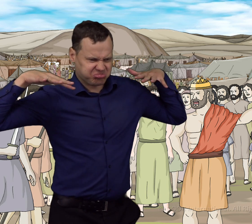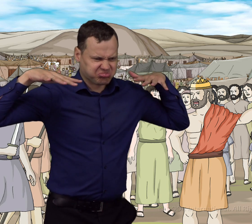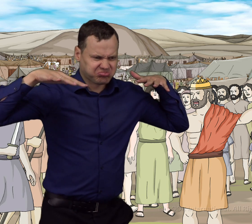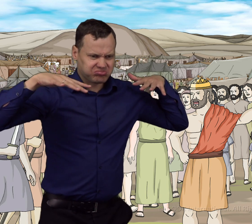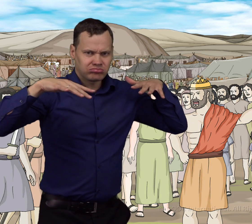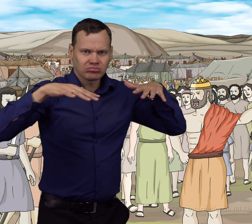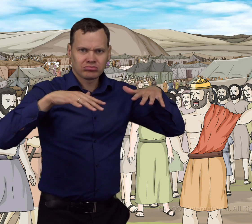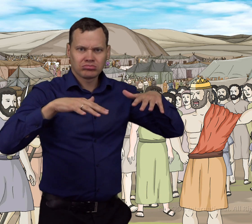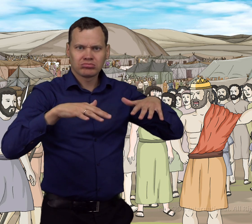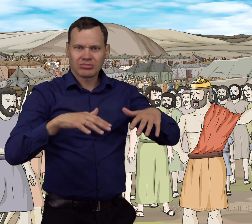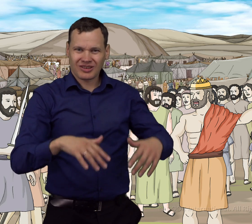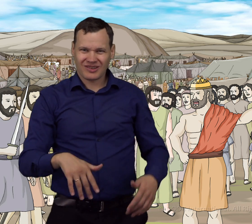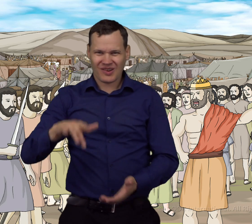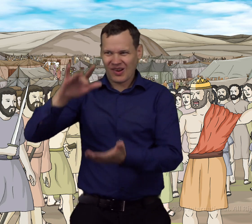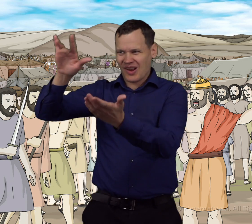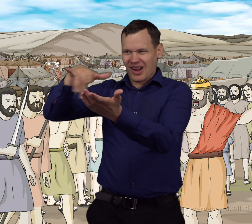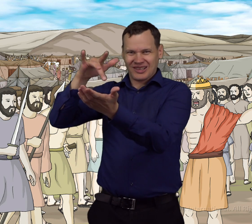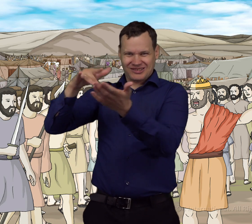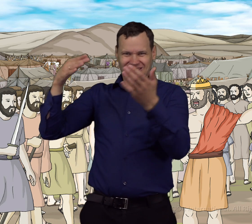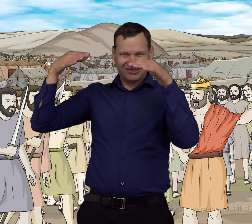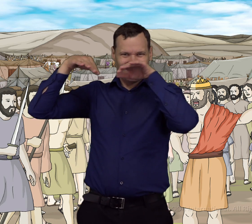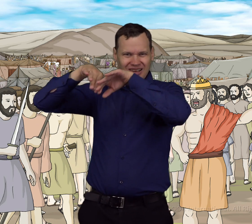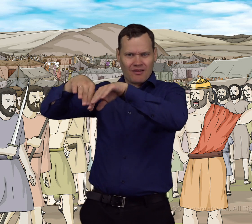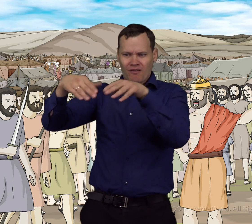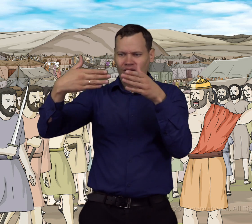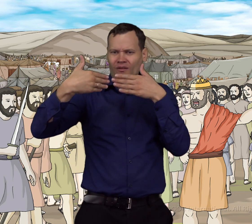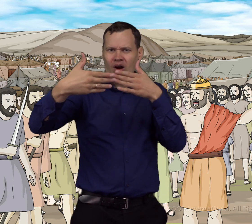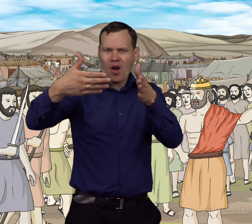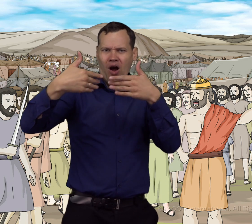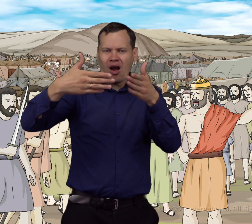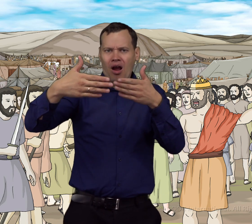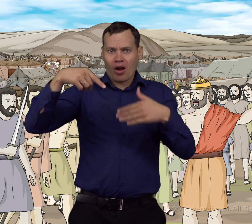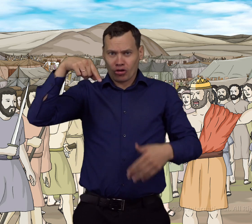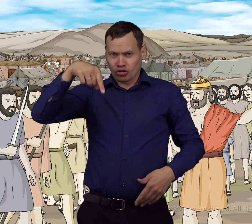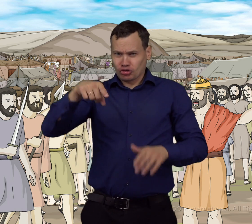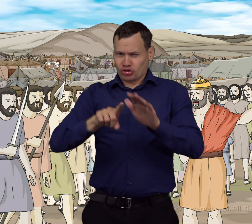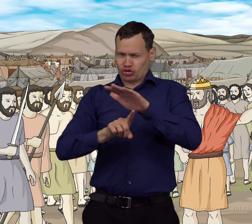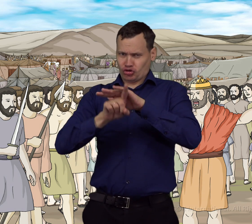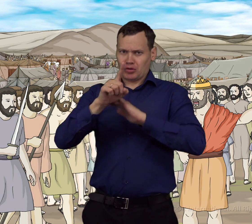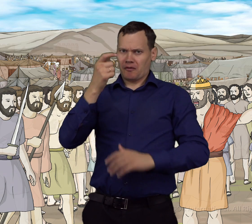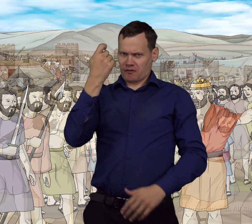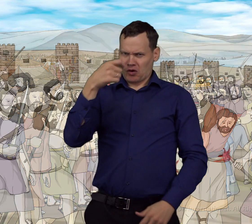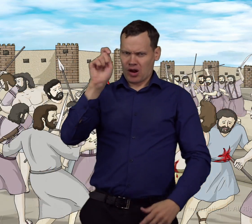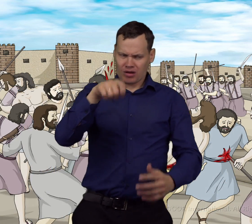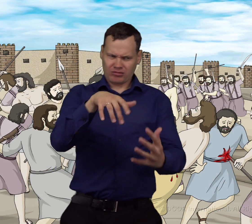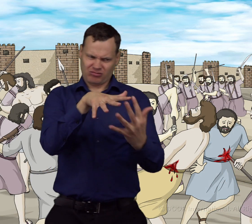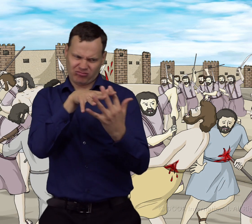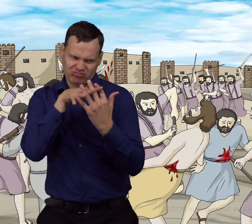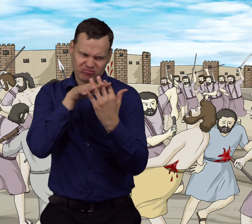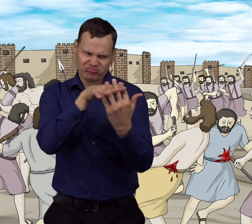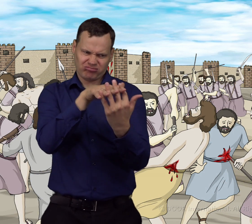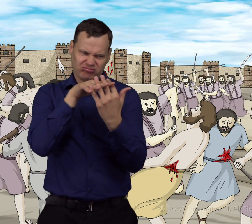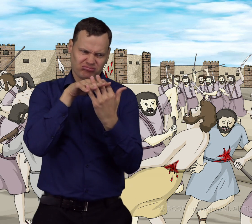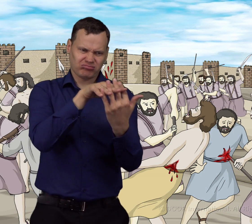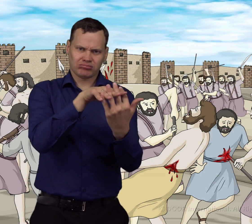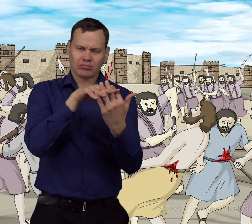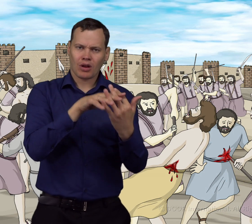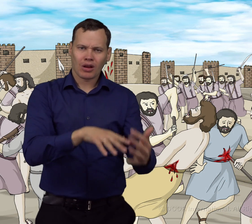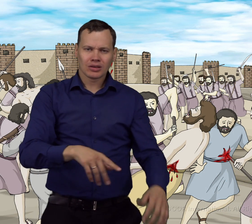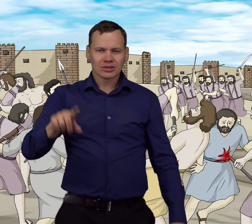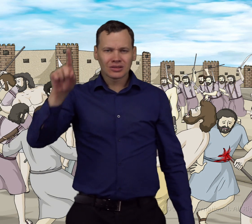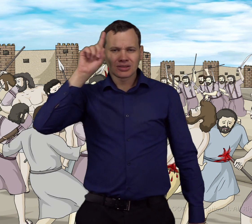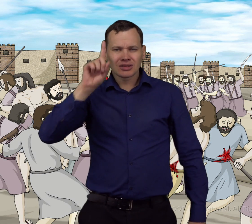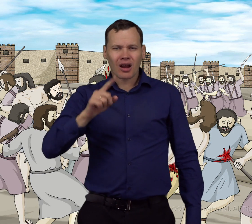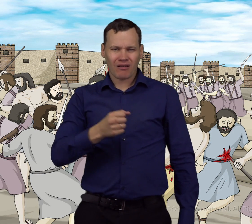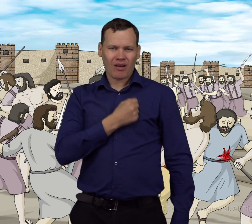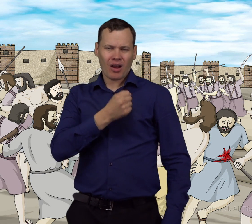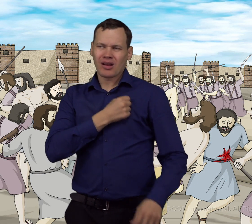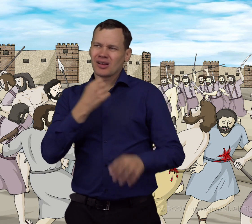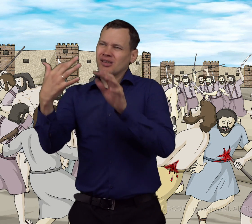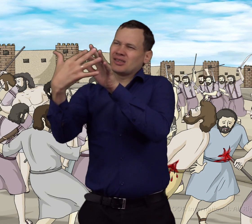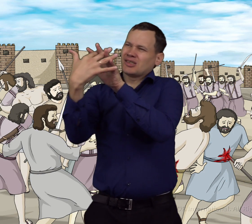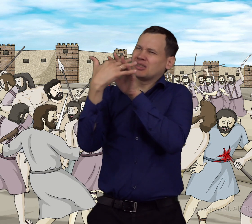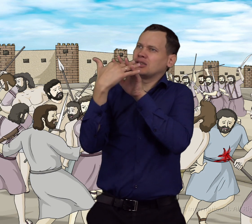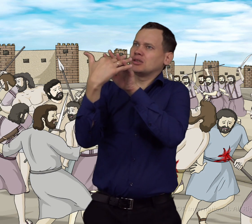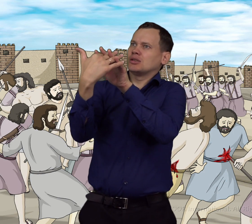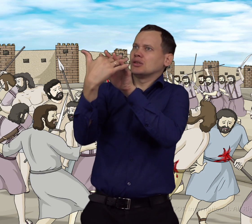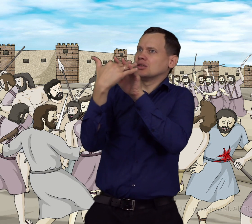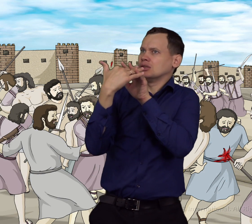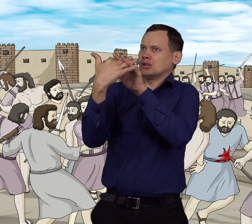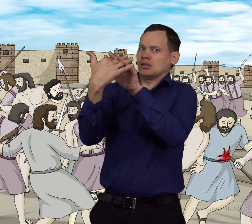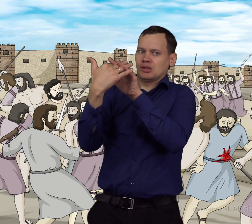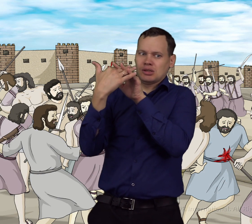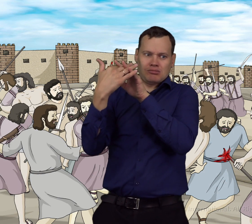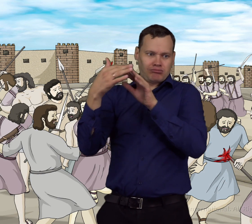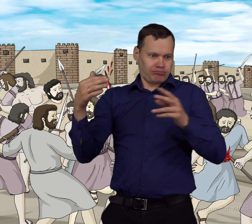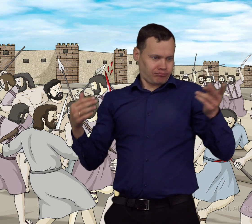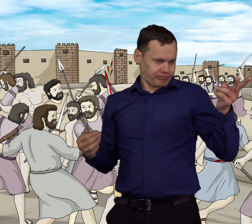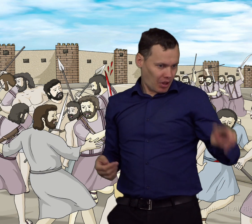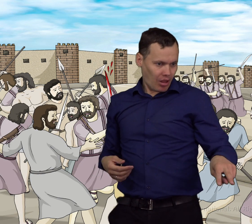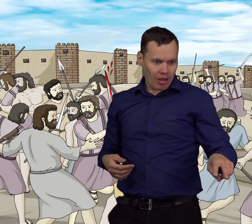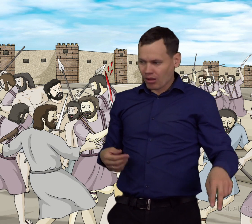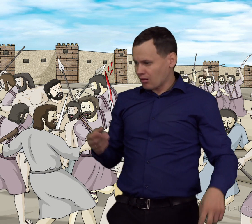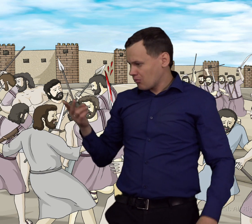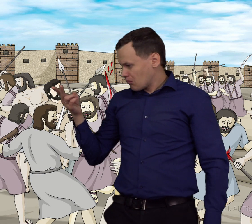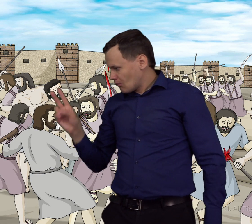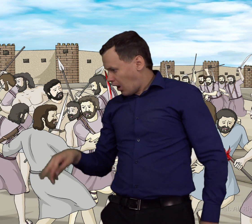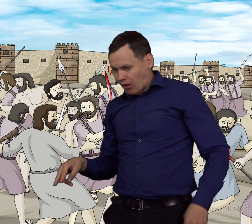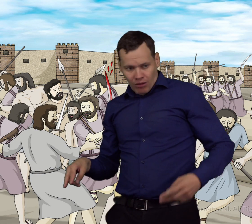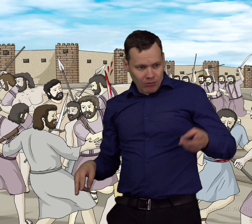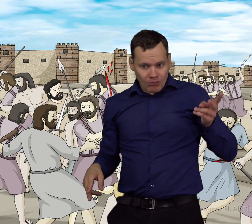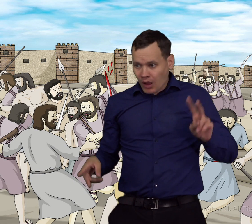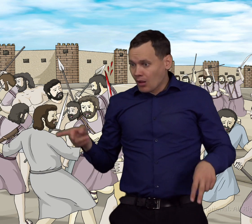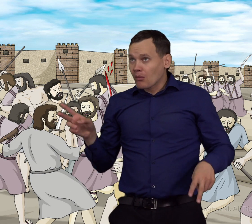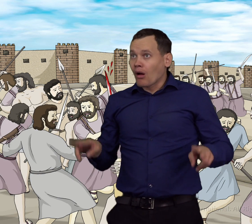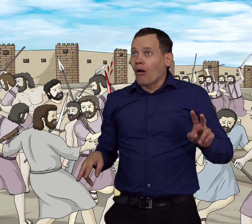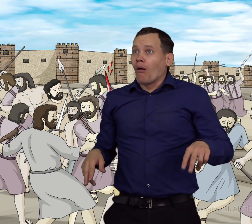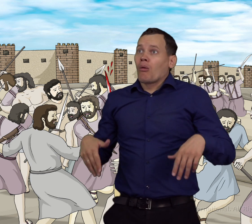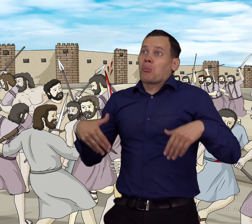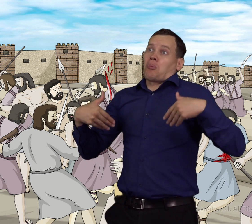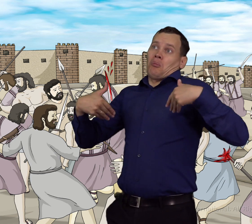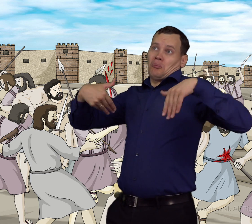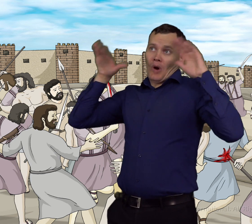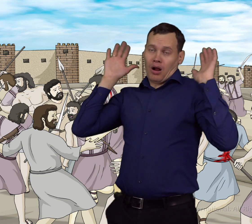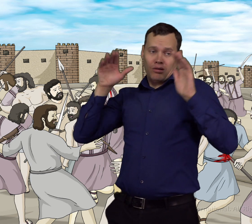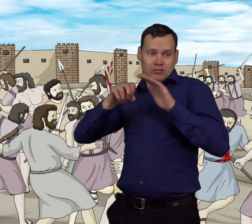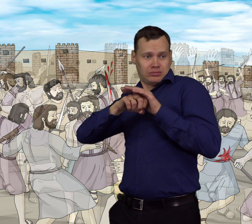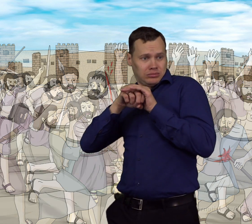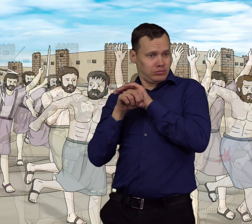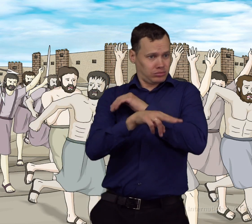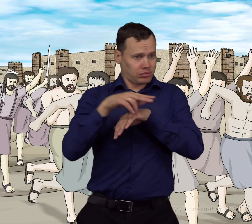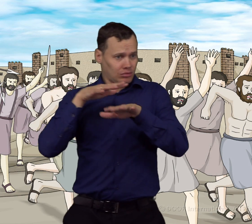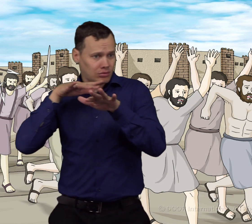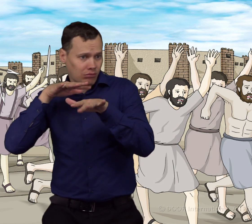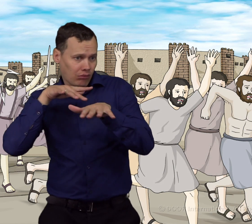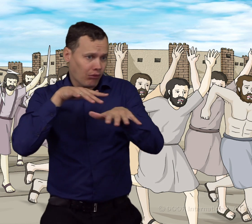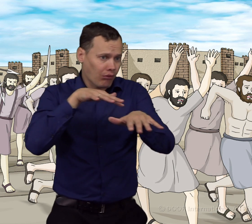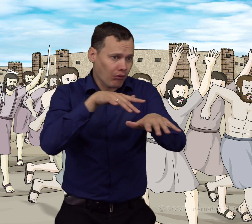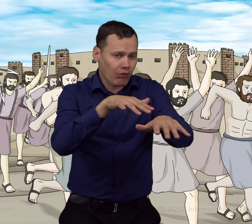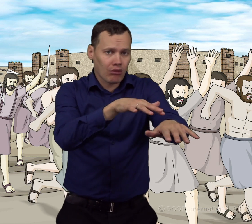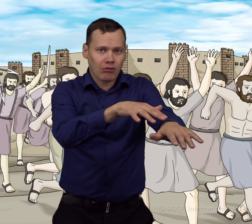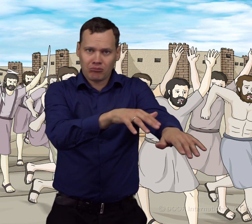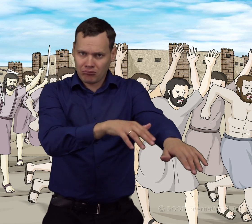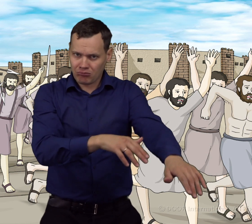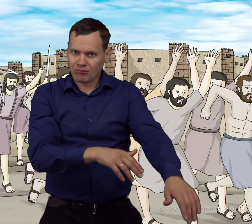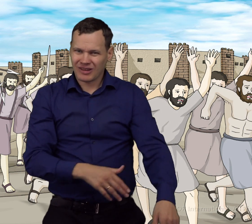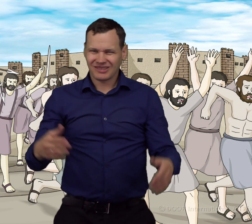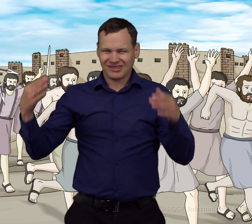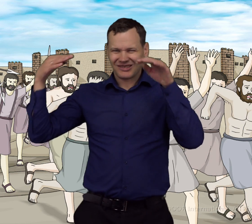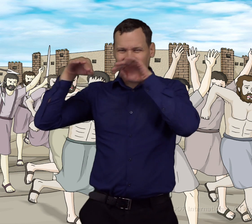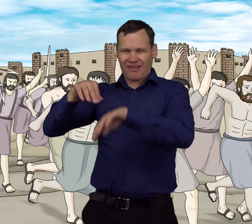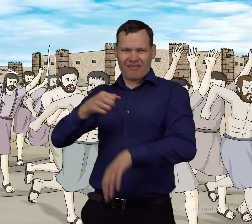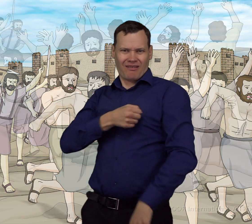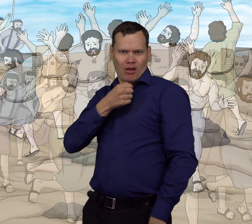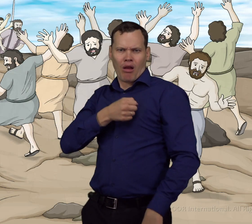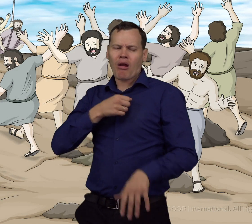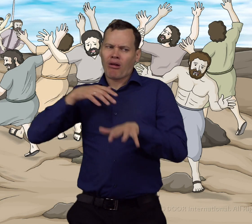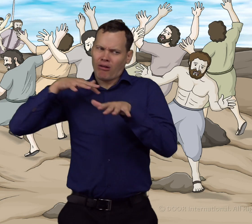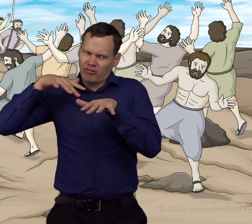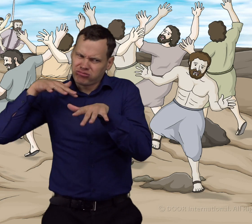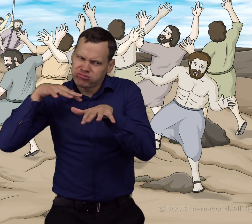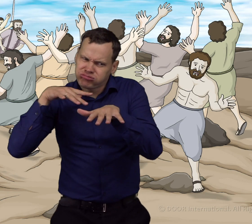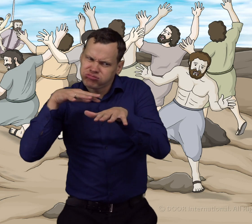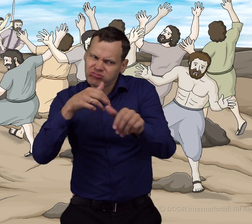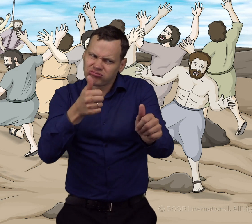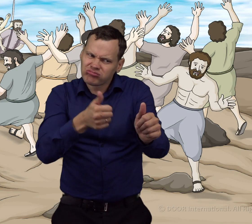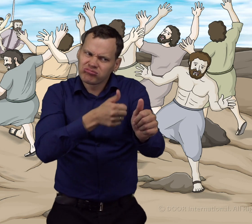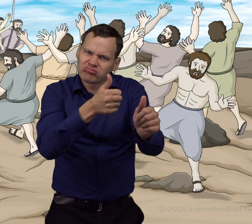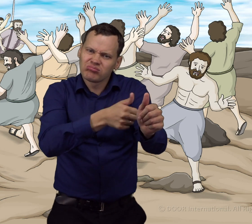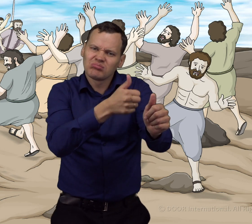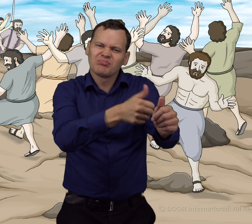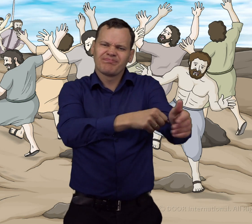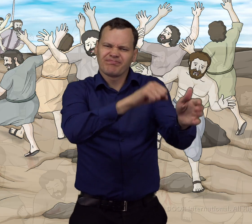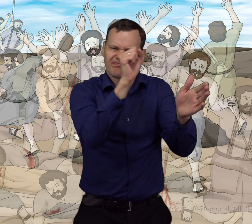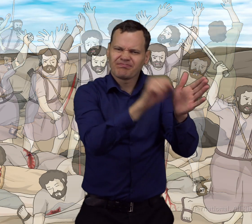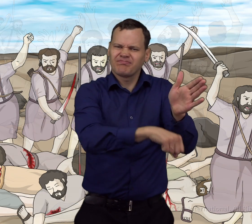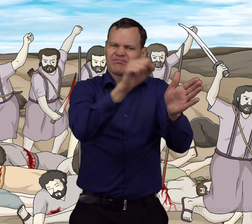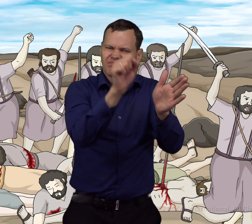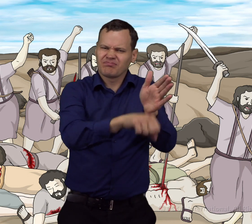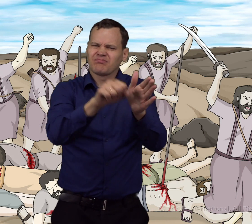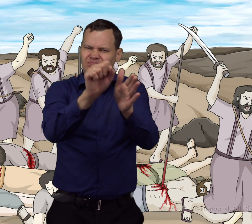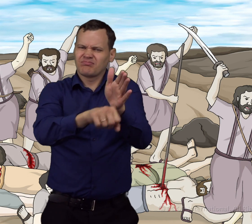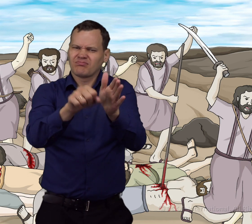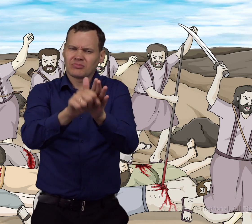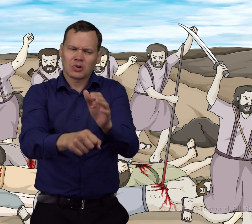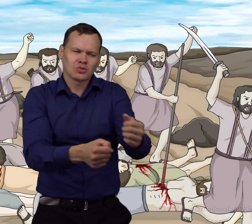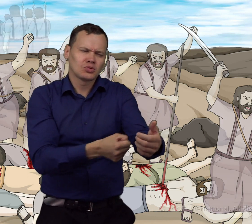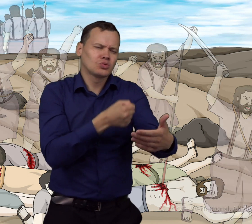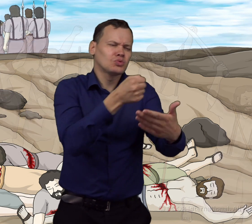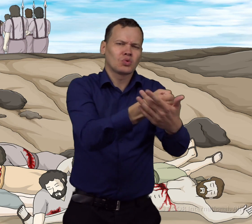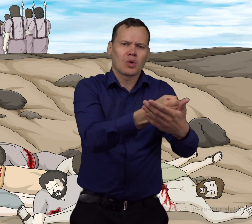So about three thousand men went up, but they fled before the men of Ai.